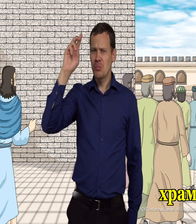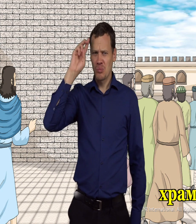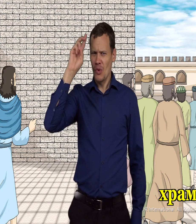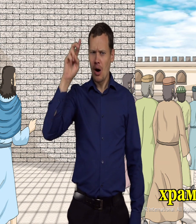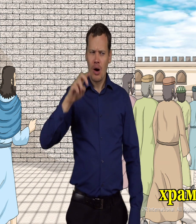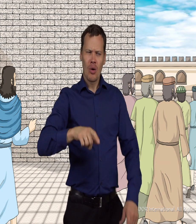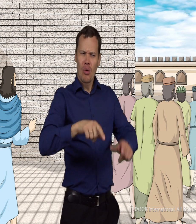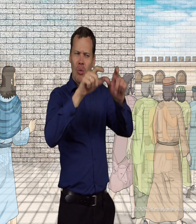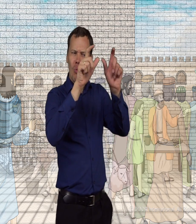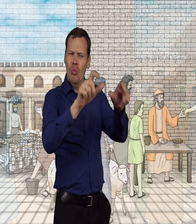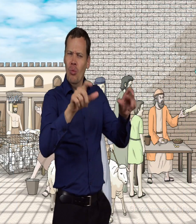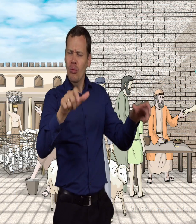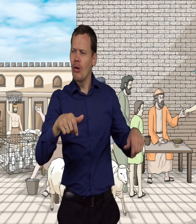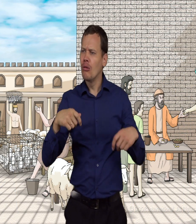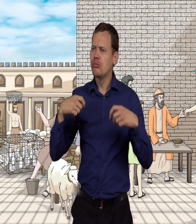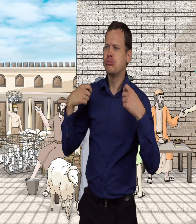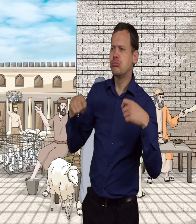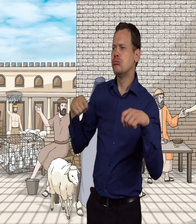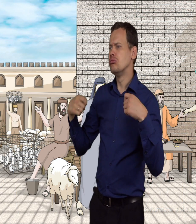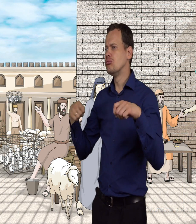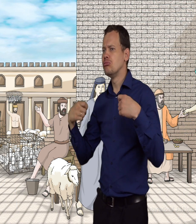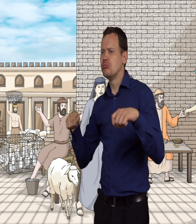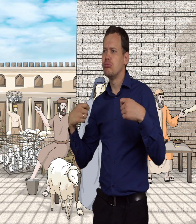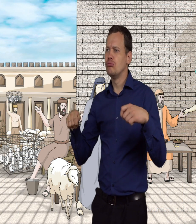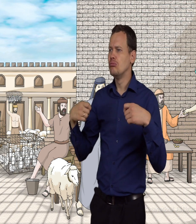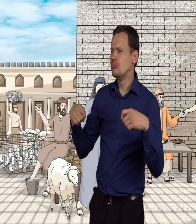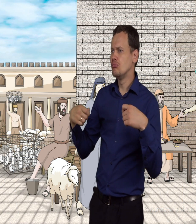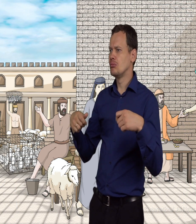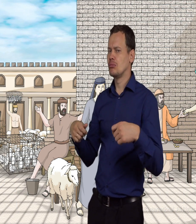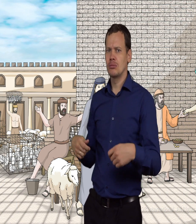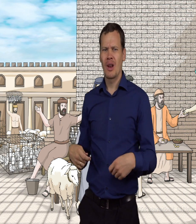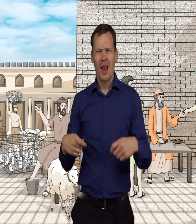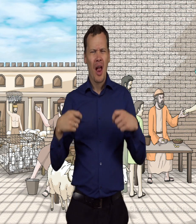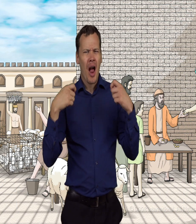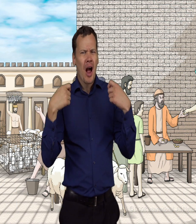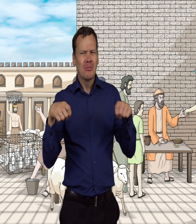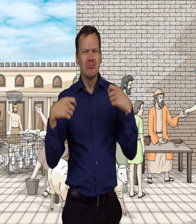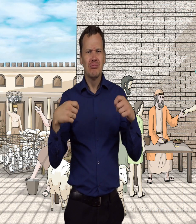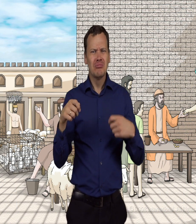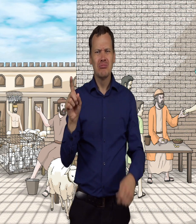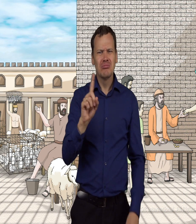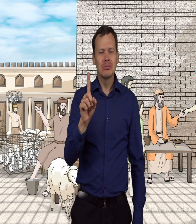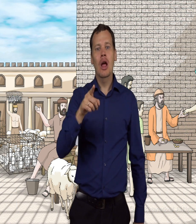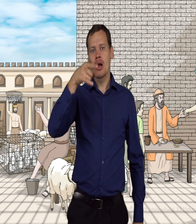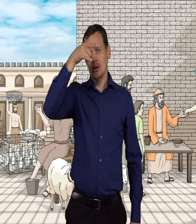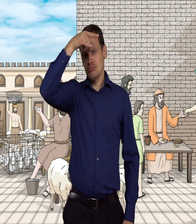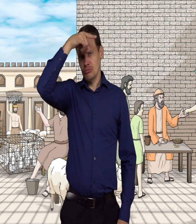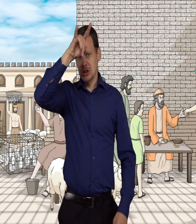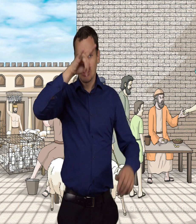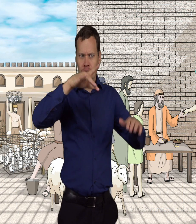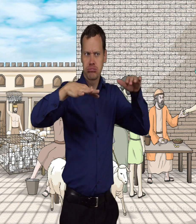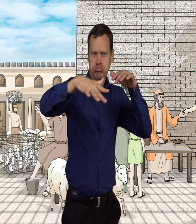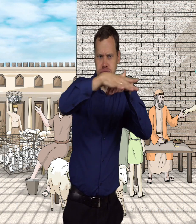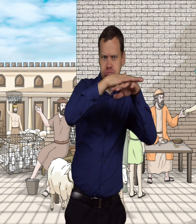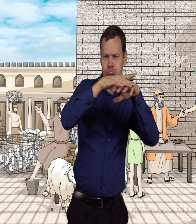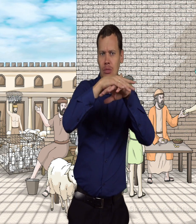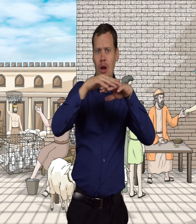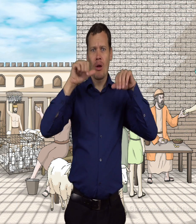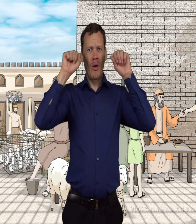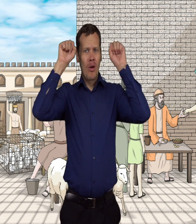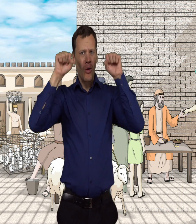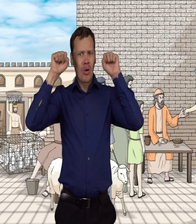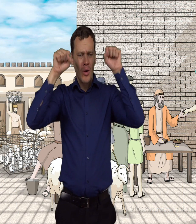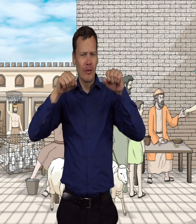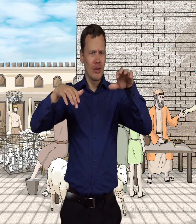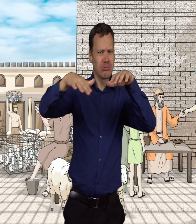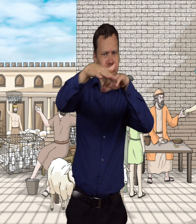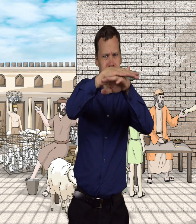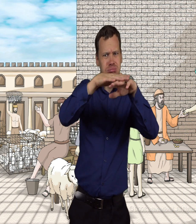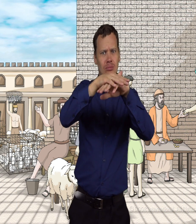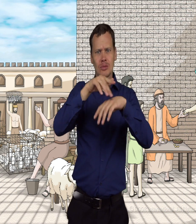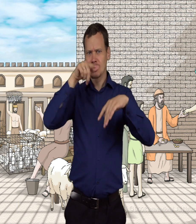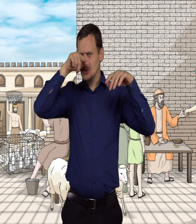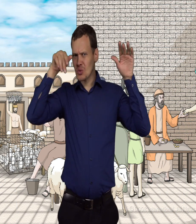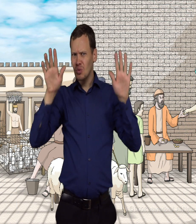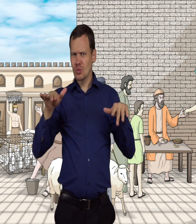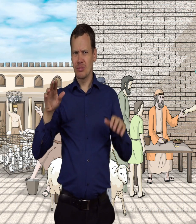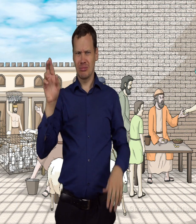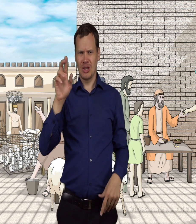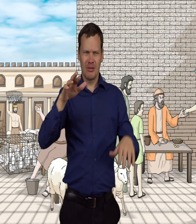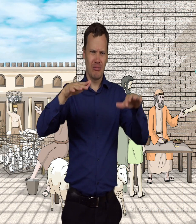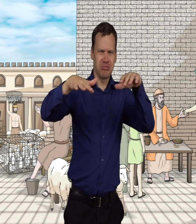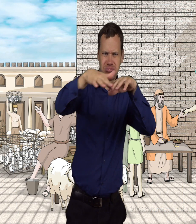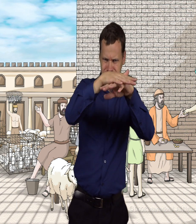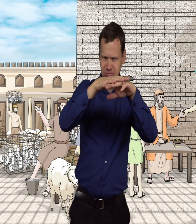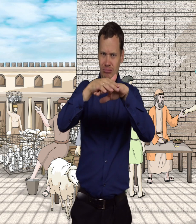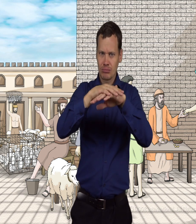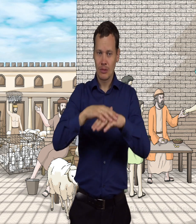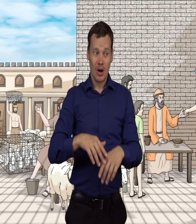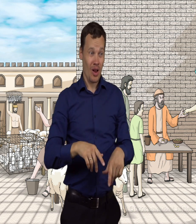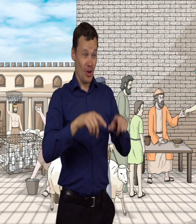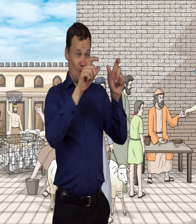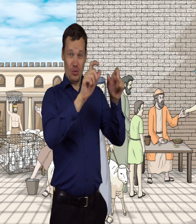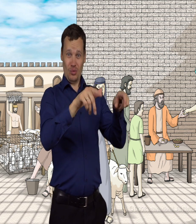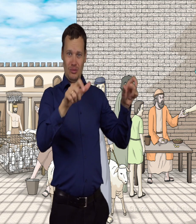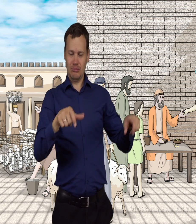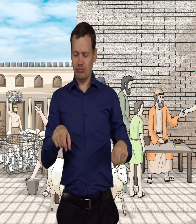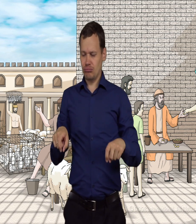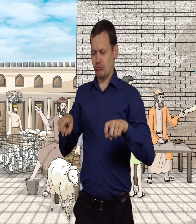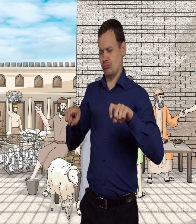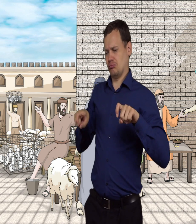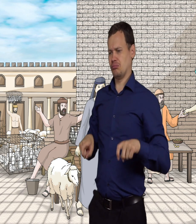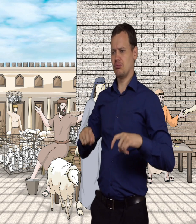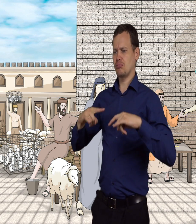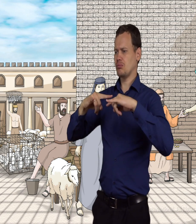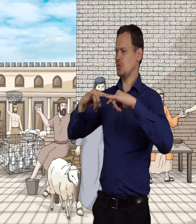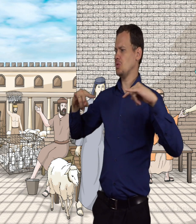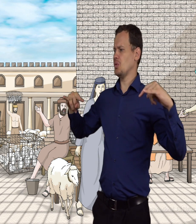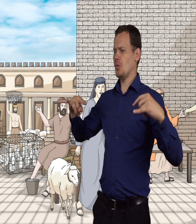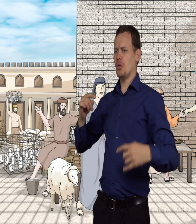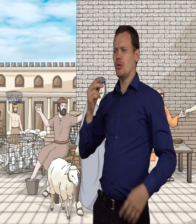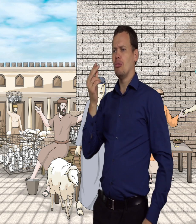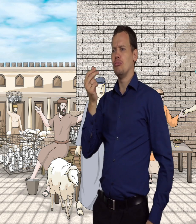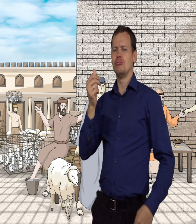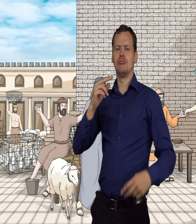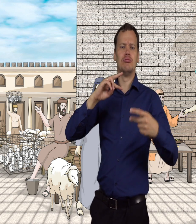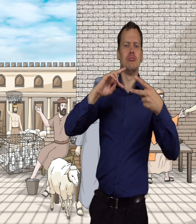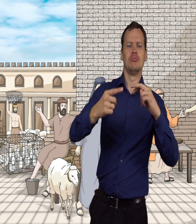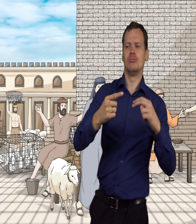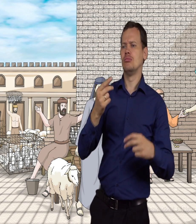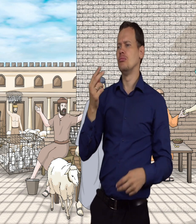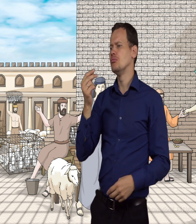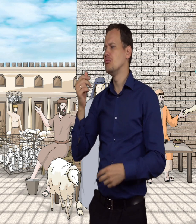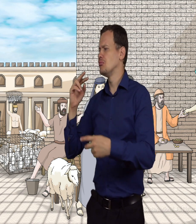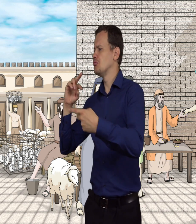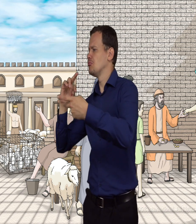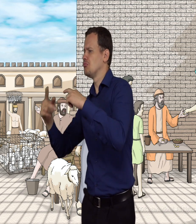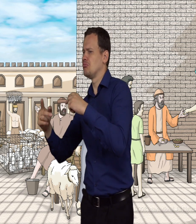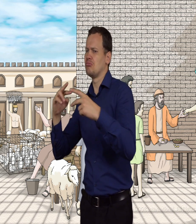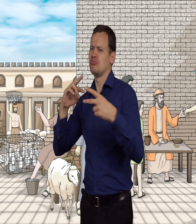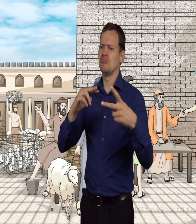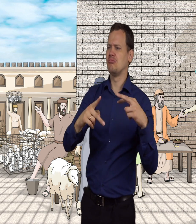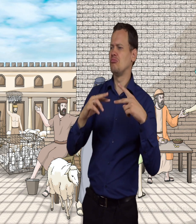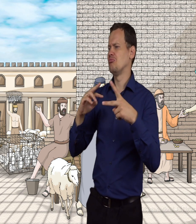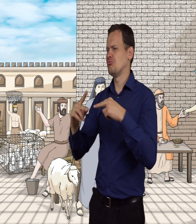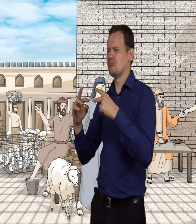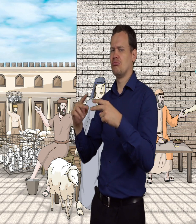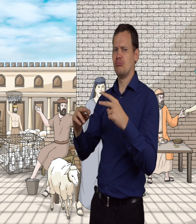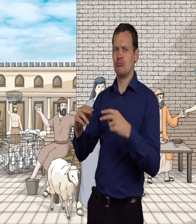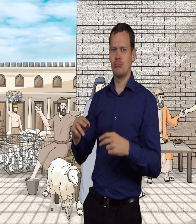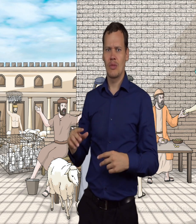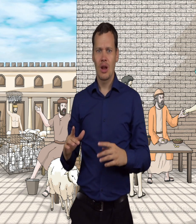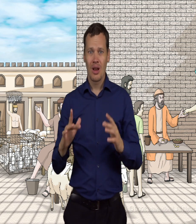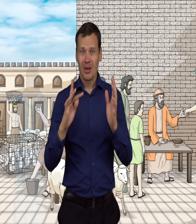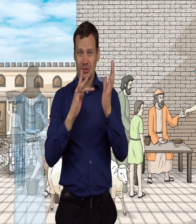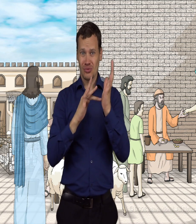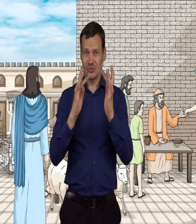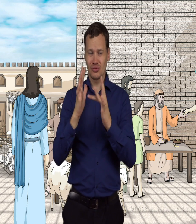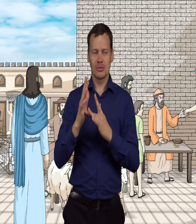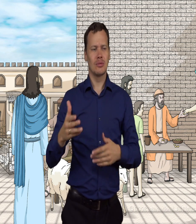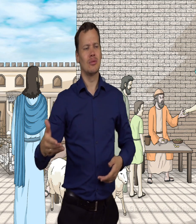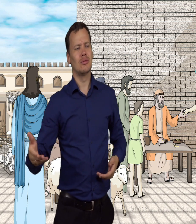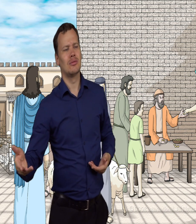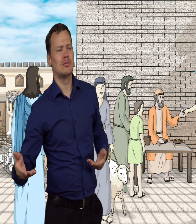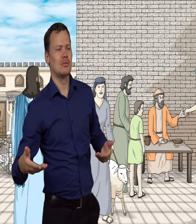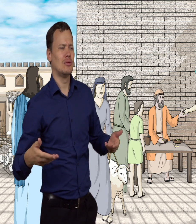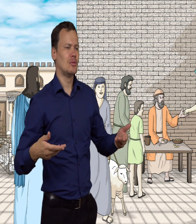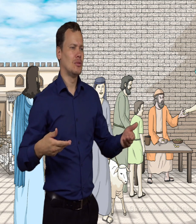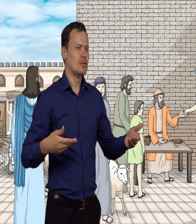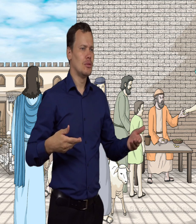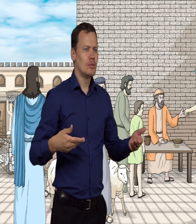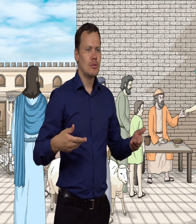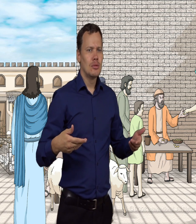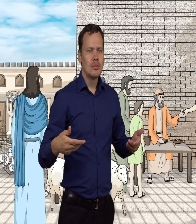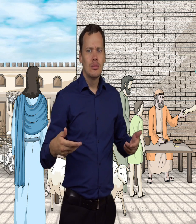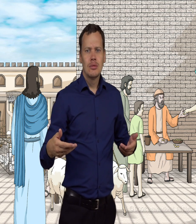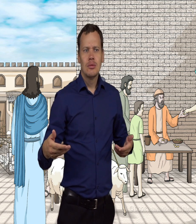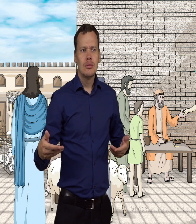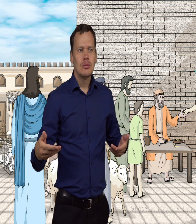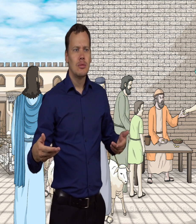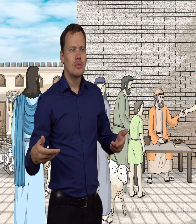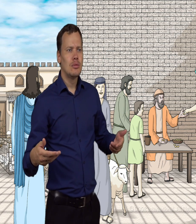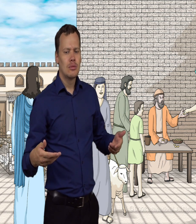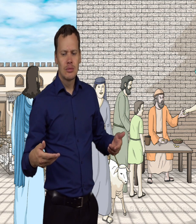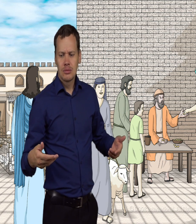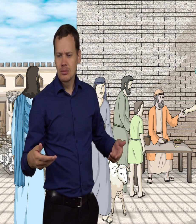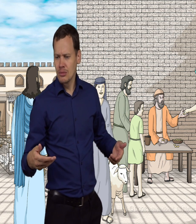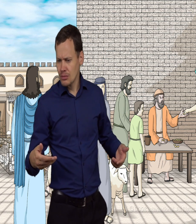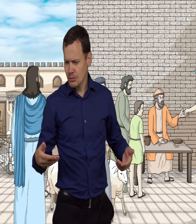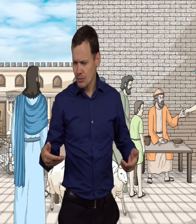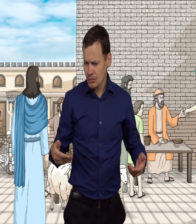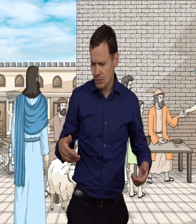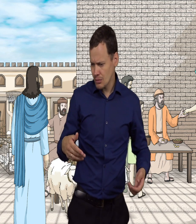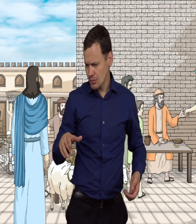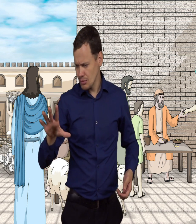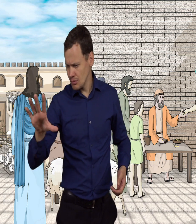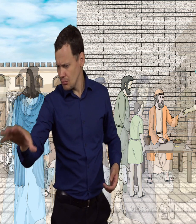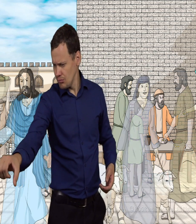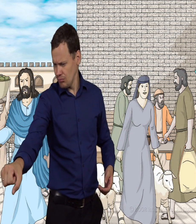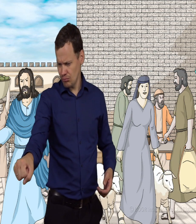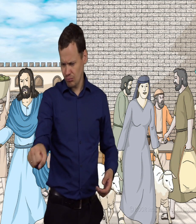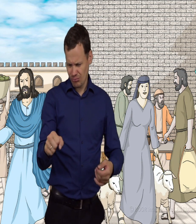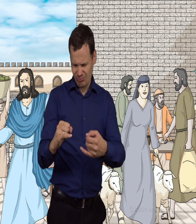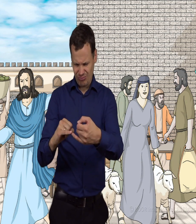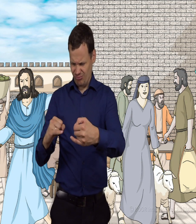In the temple courts He found men selling cattle, sheep, and doves, and money changers seated at their tables.